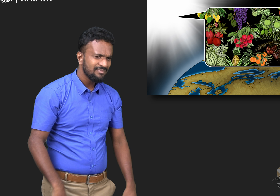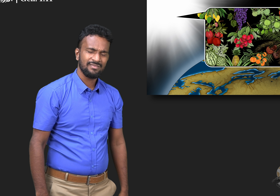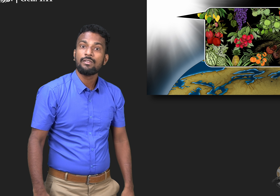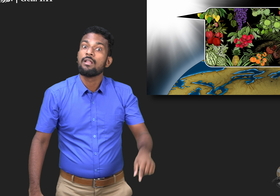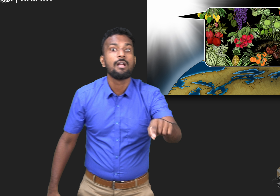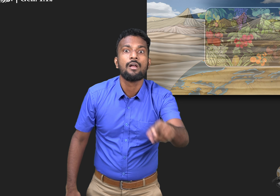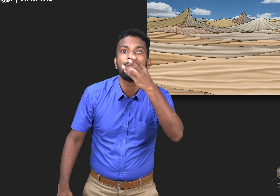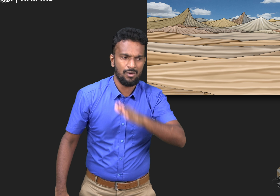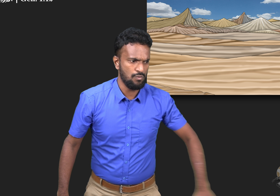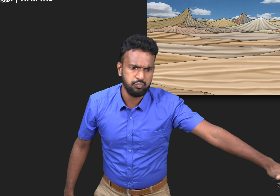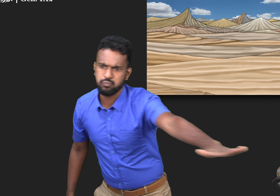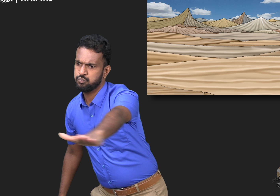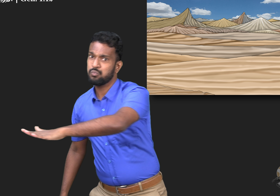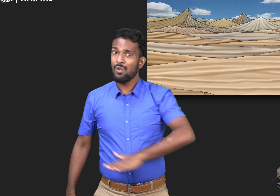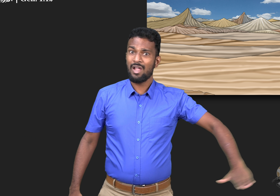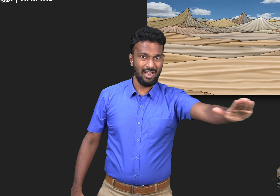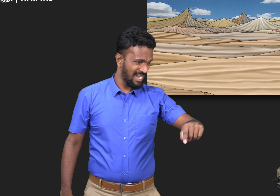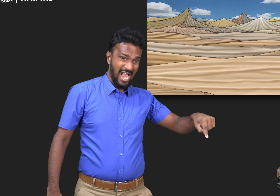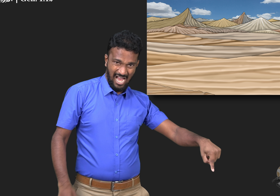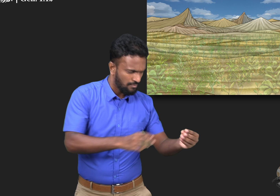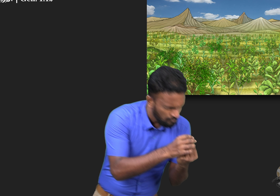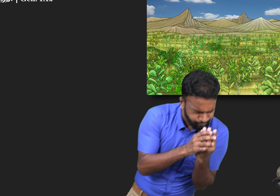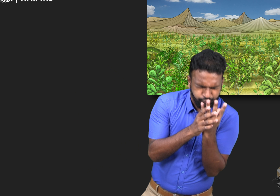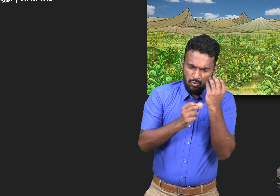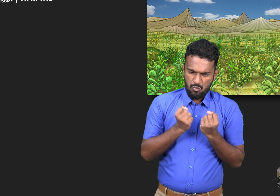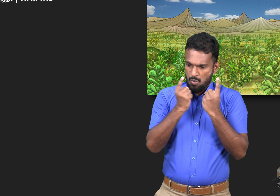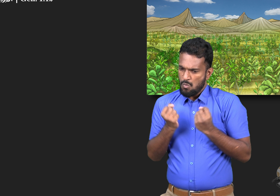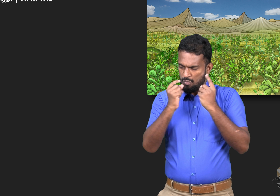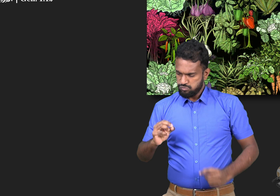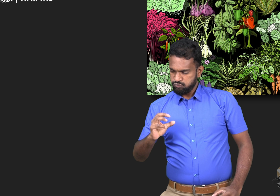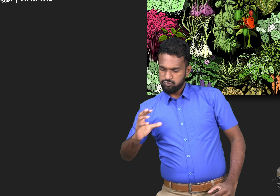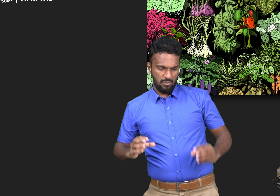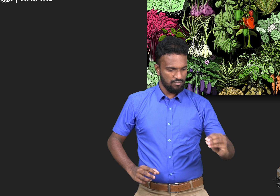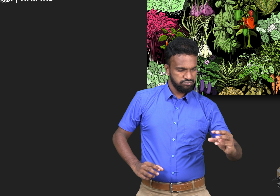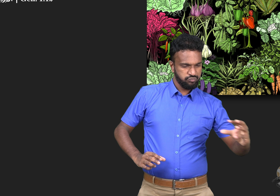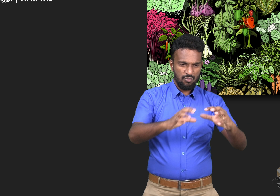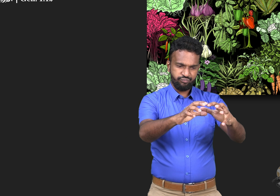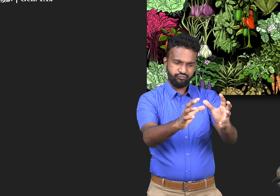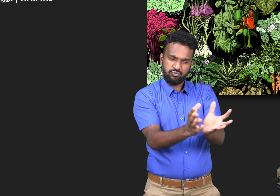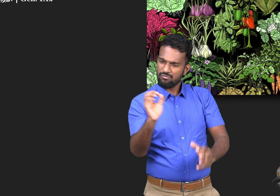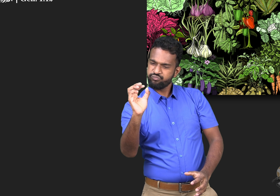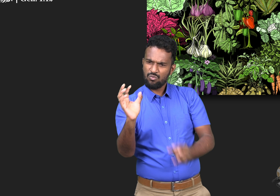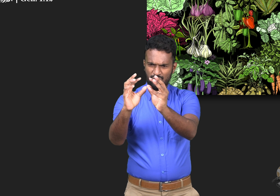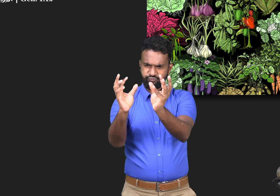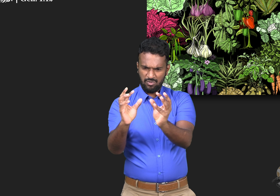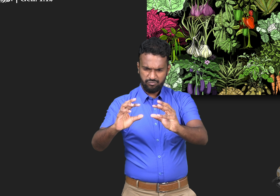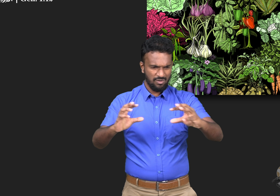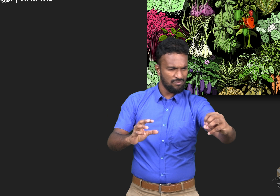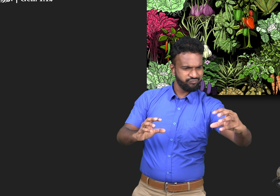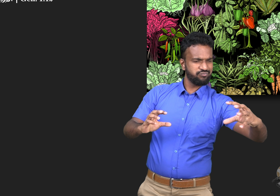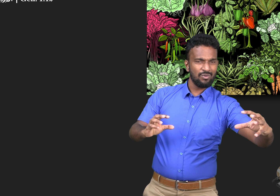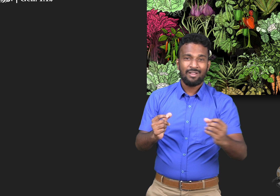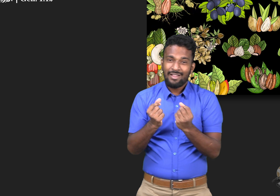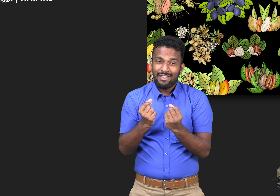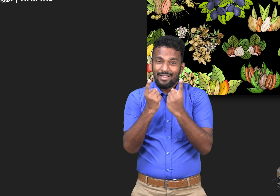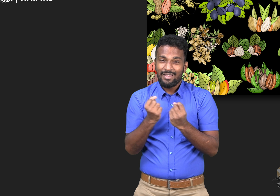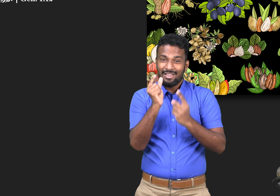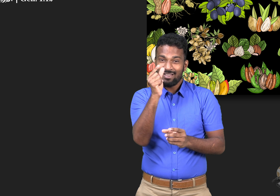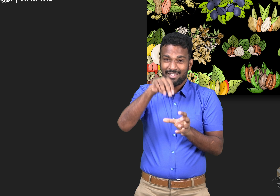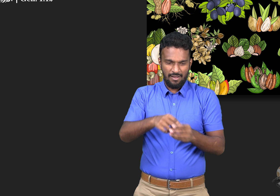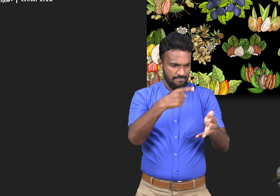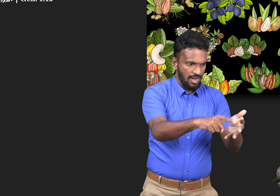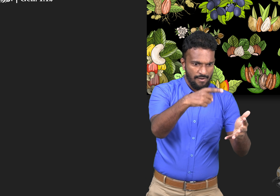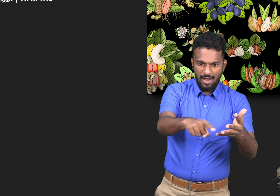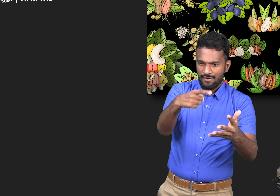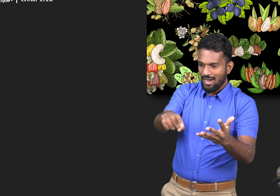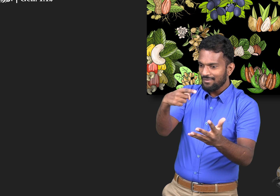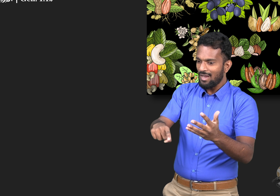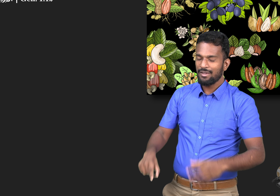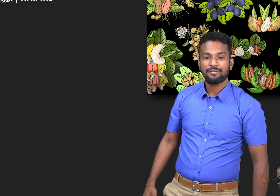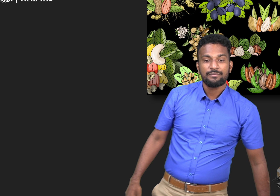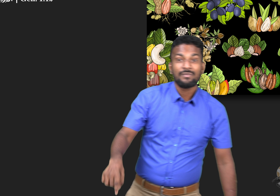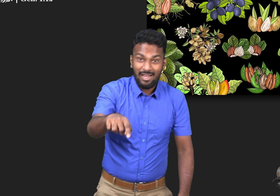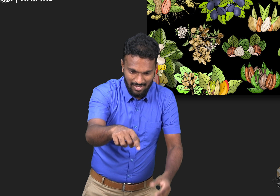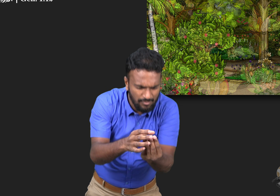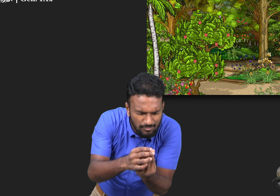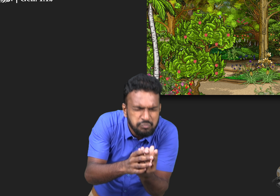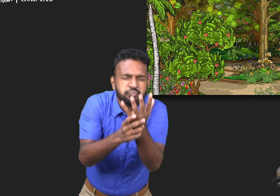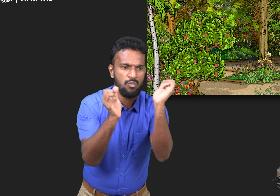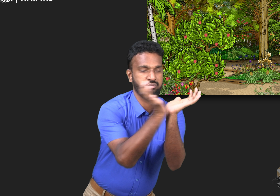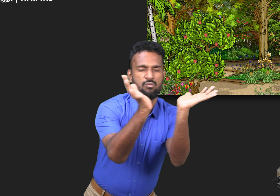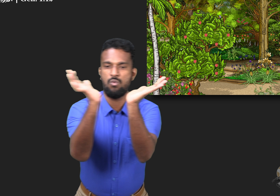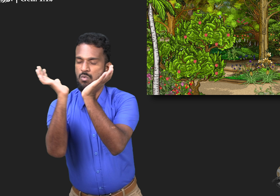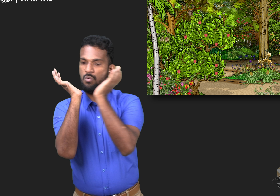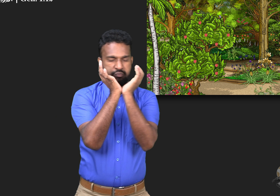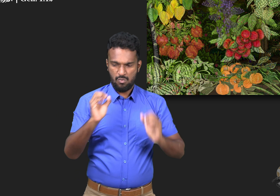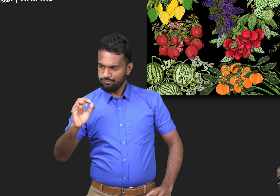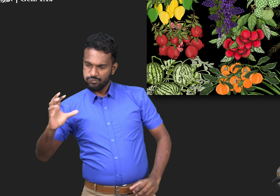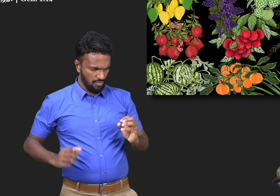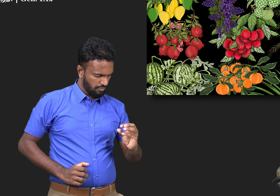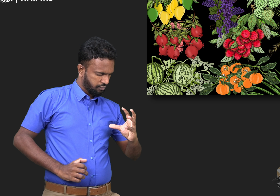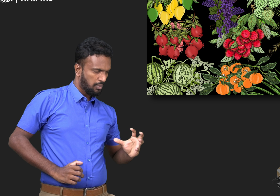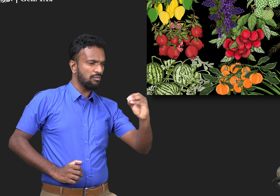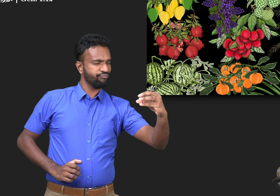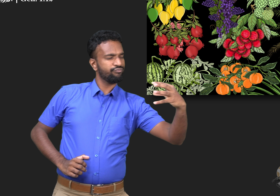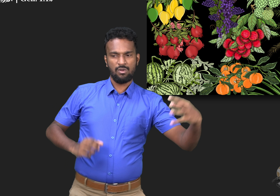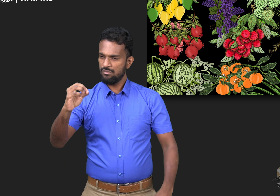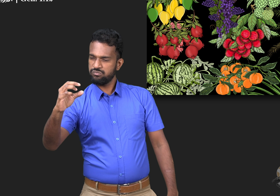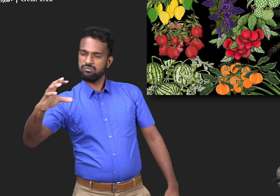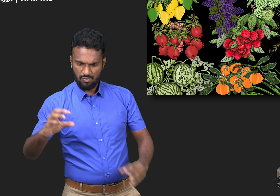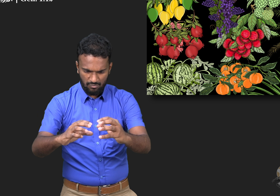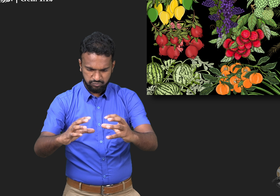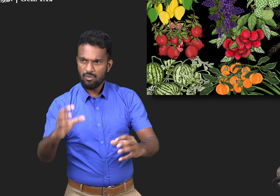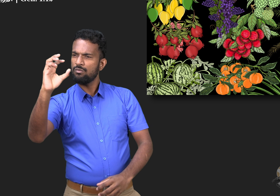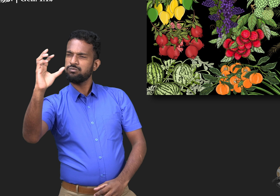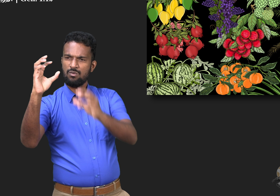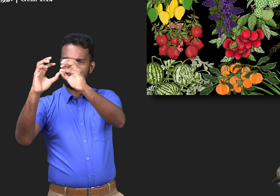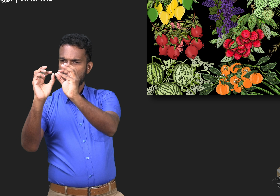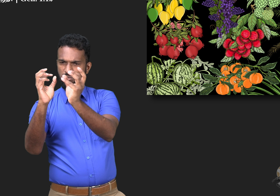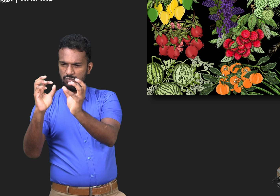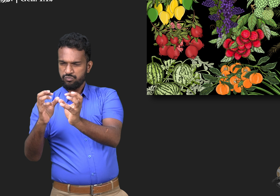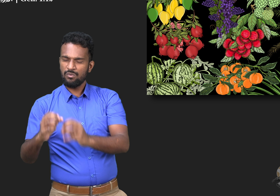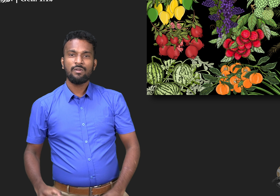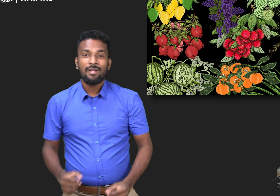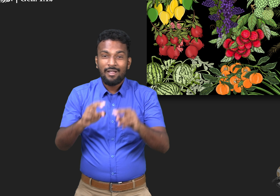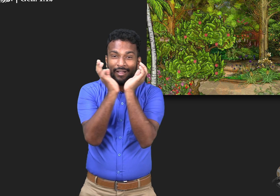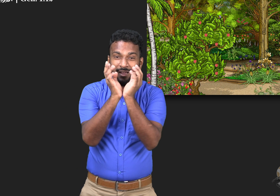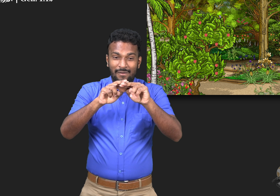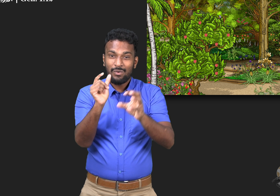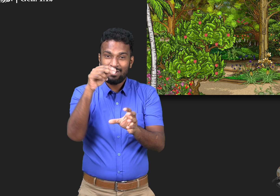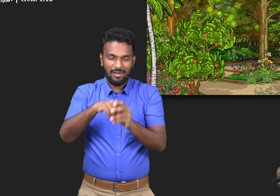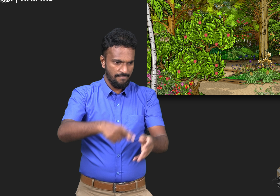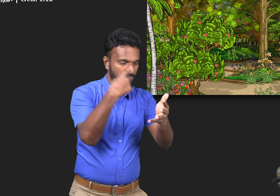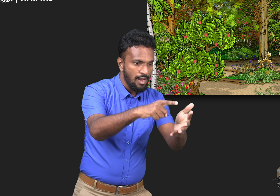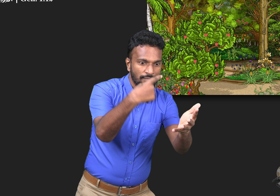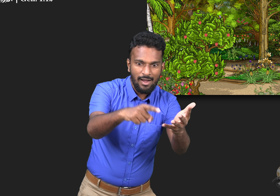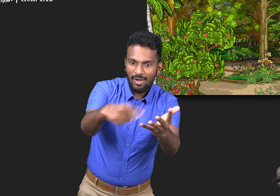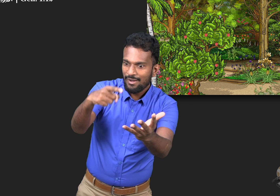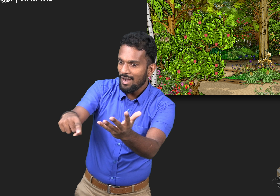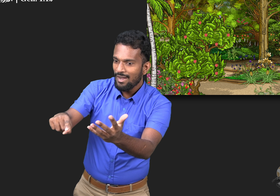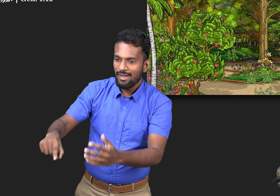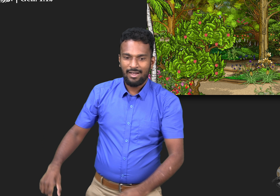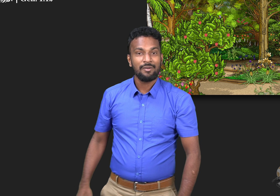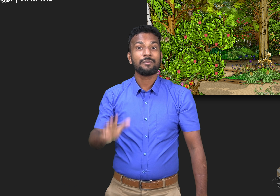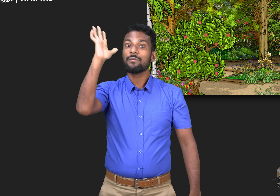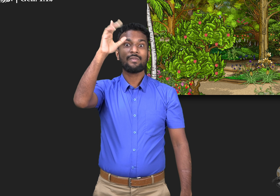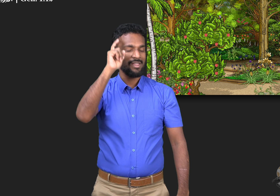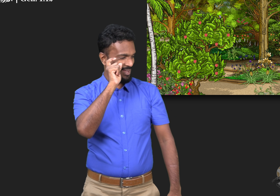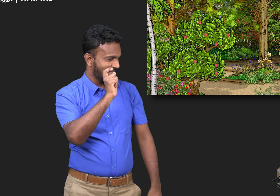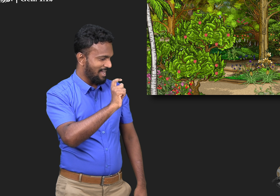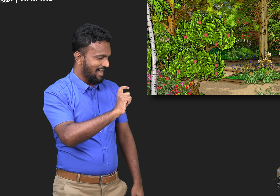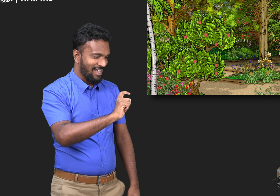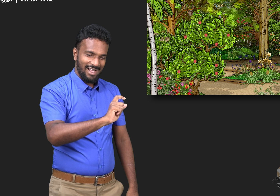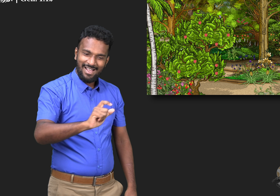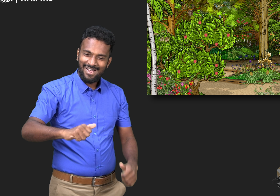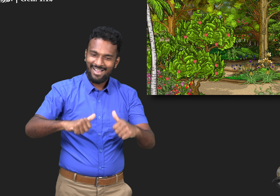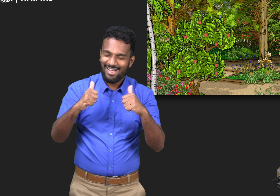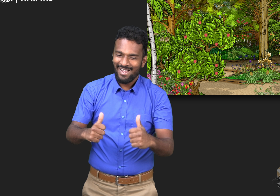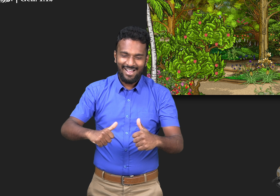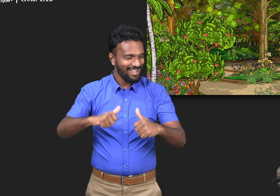The earth produced vegetation: seed-bearing plants according to their kinds and trees bearing fruit with seed according to their kinds.